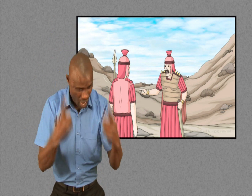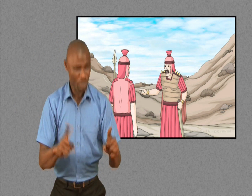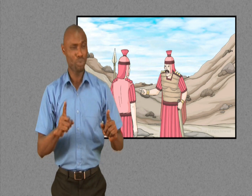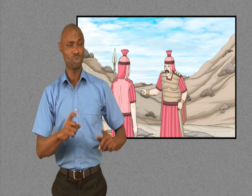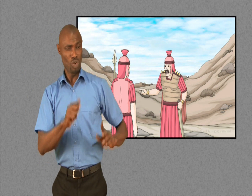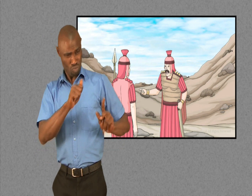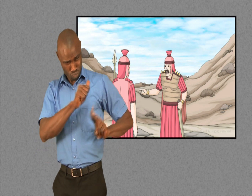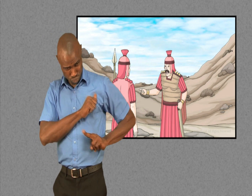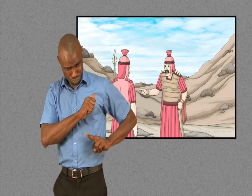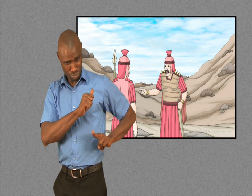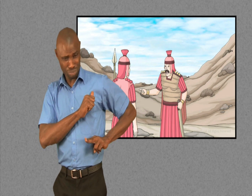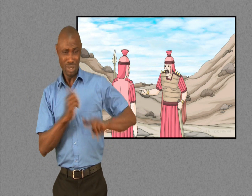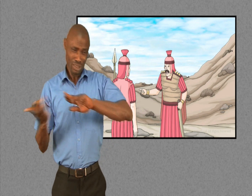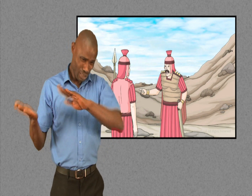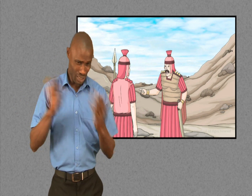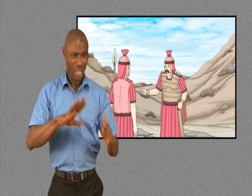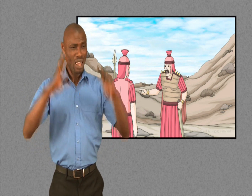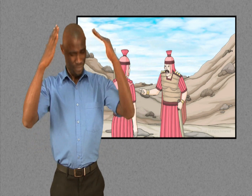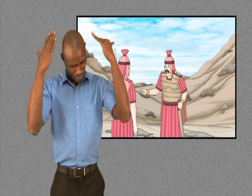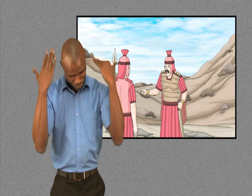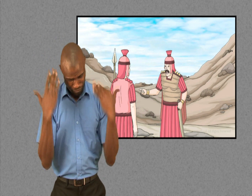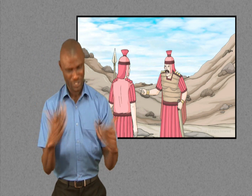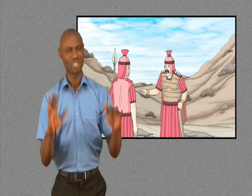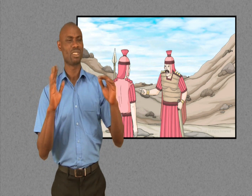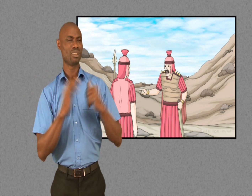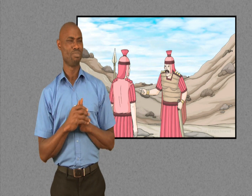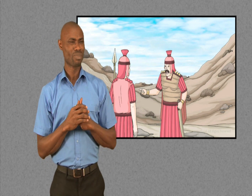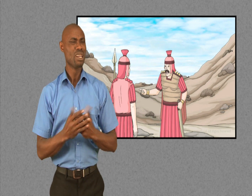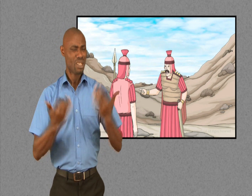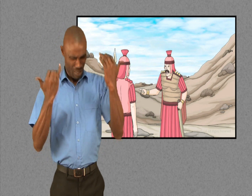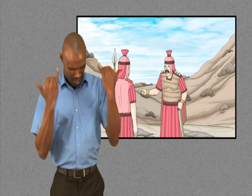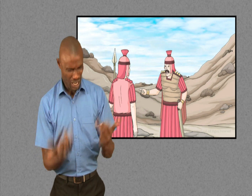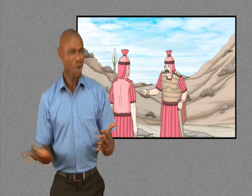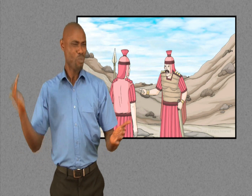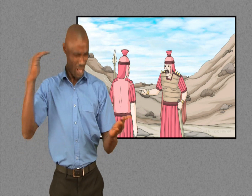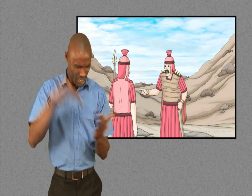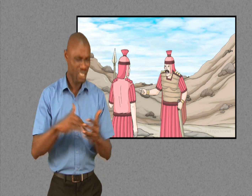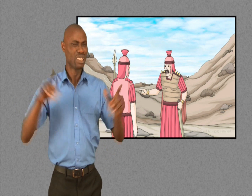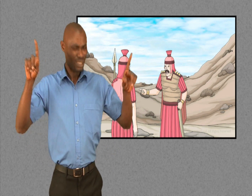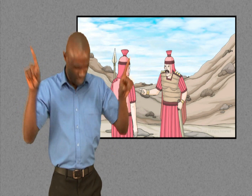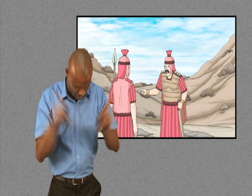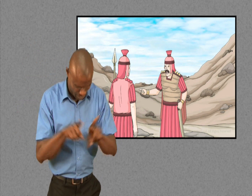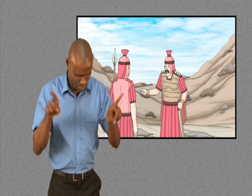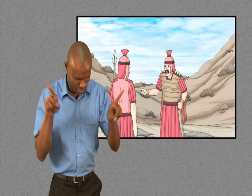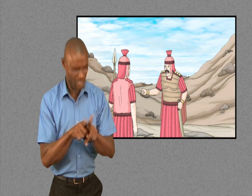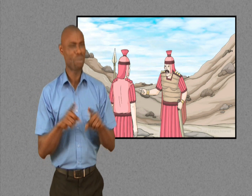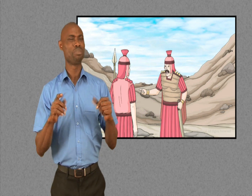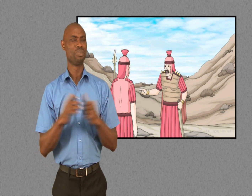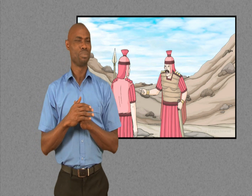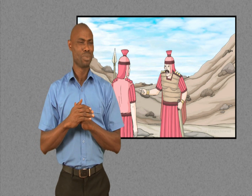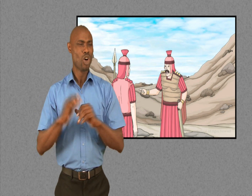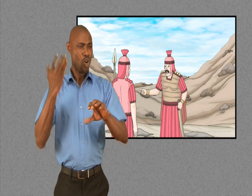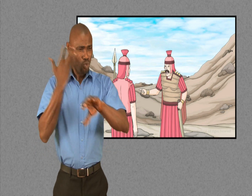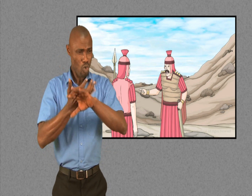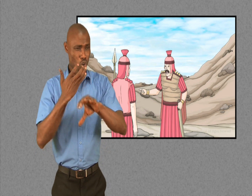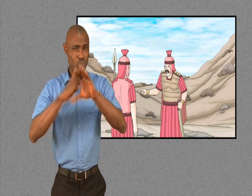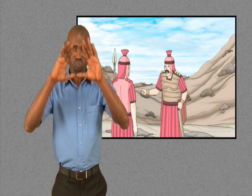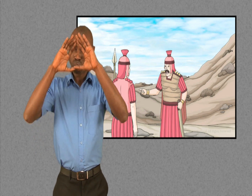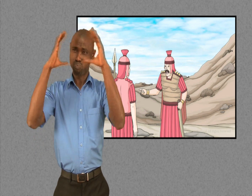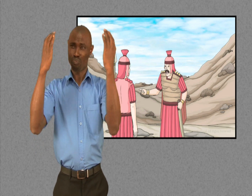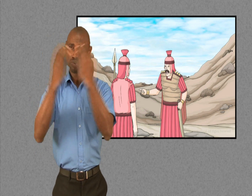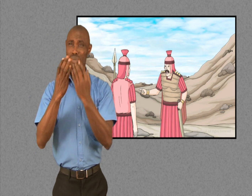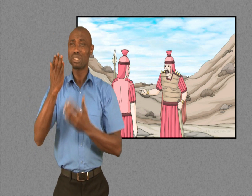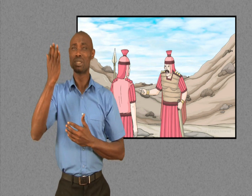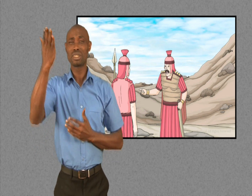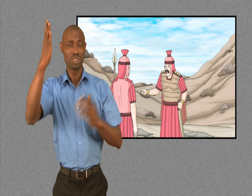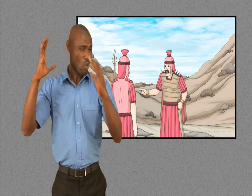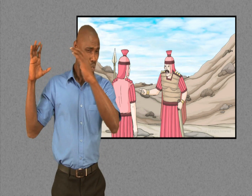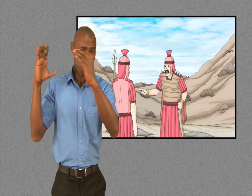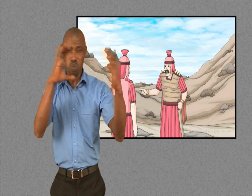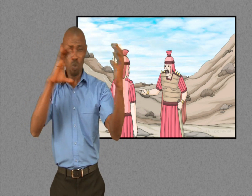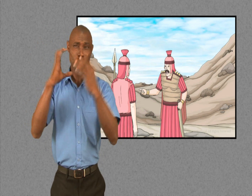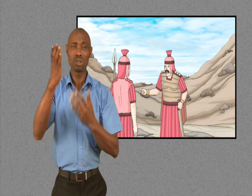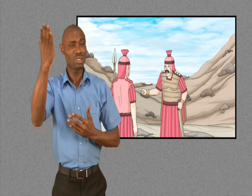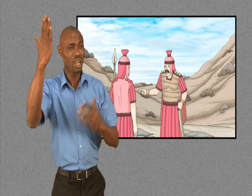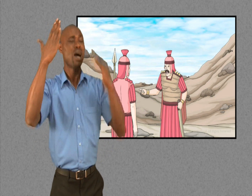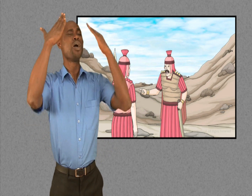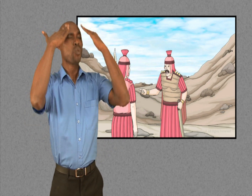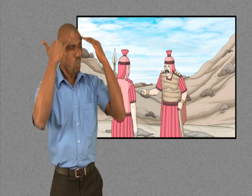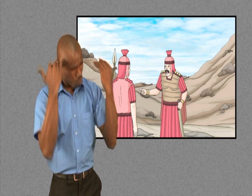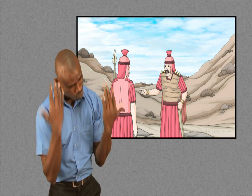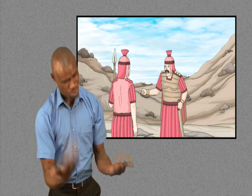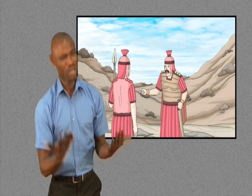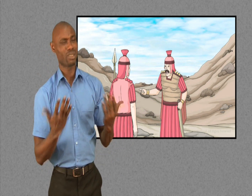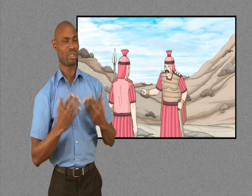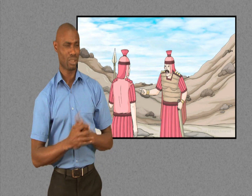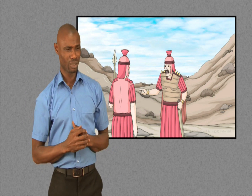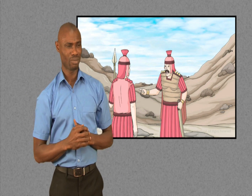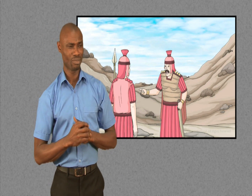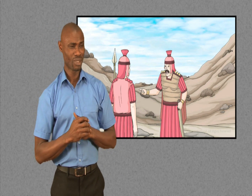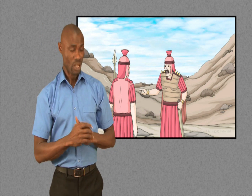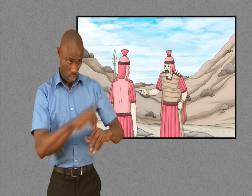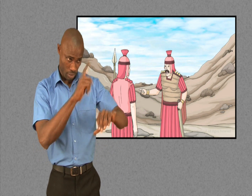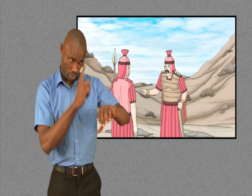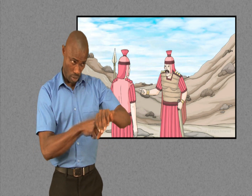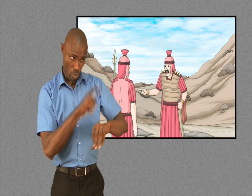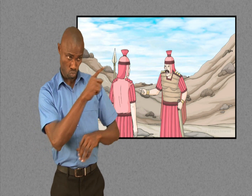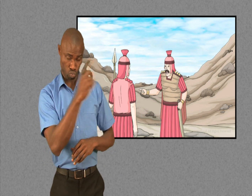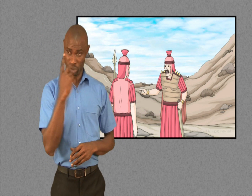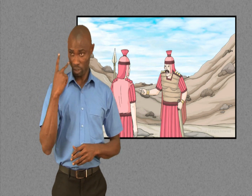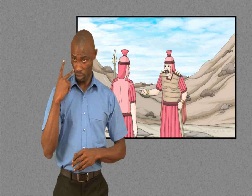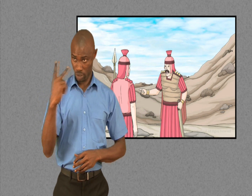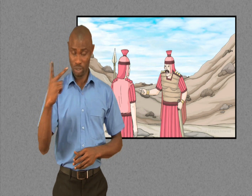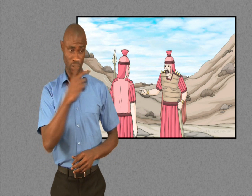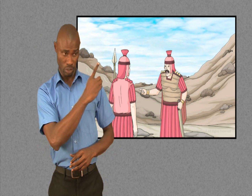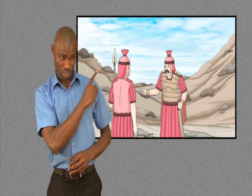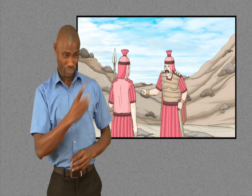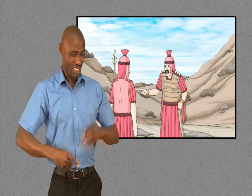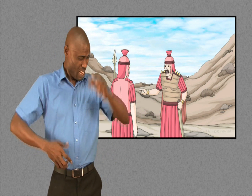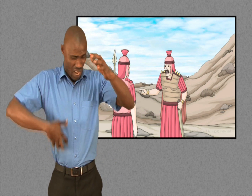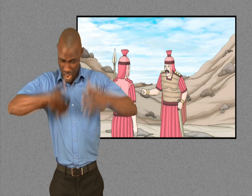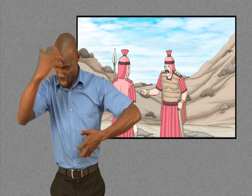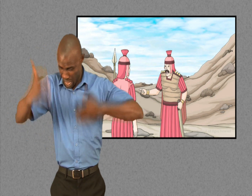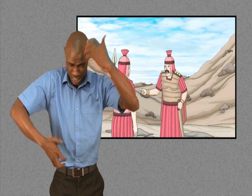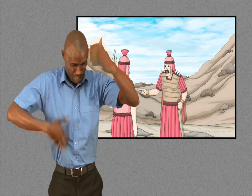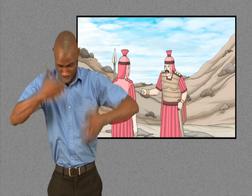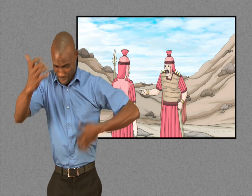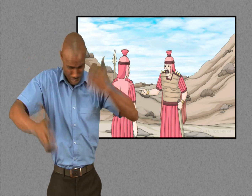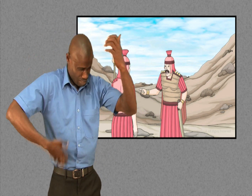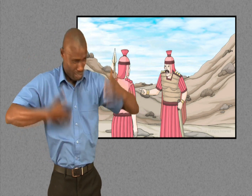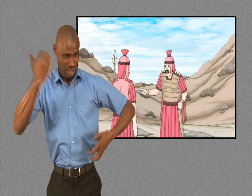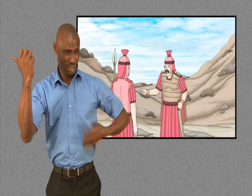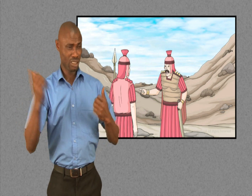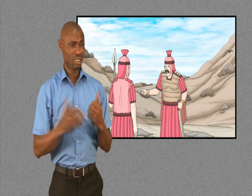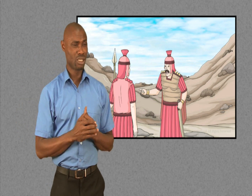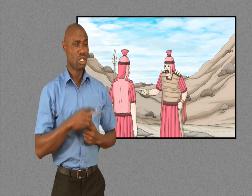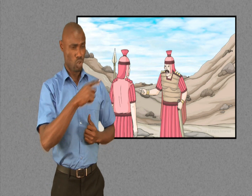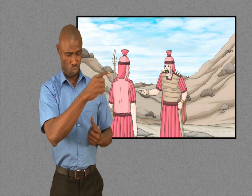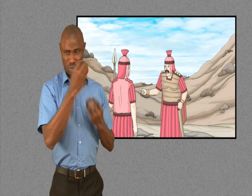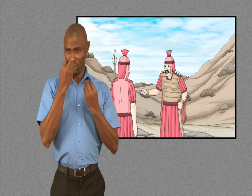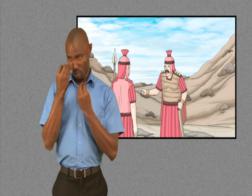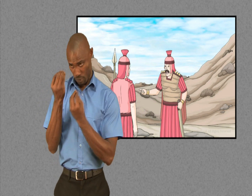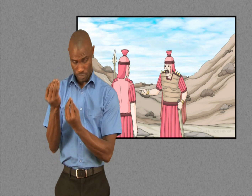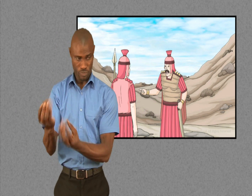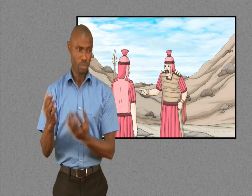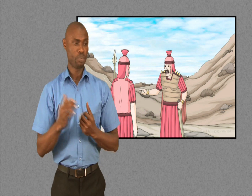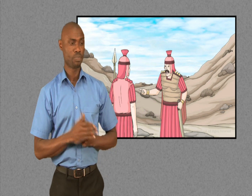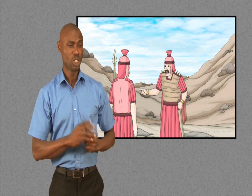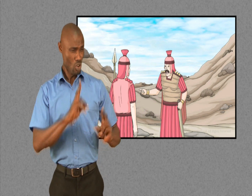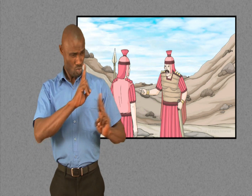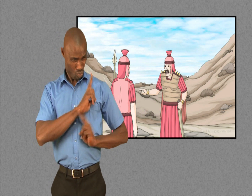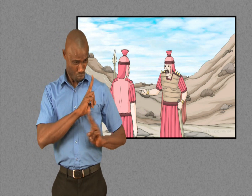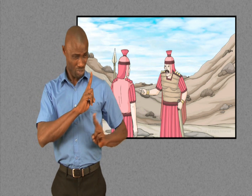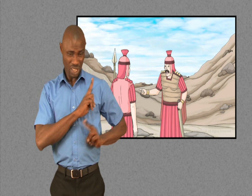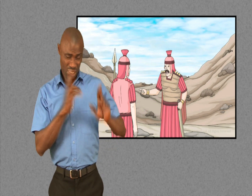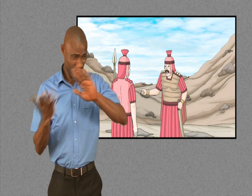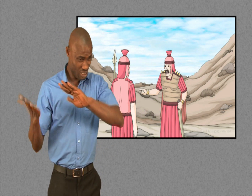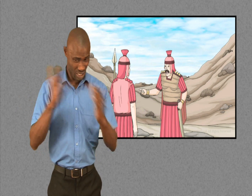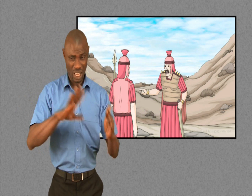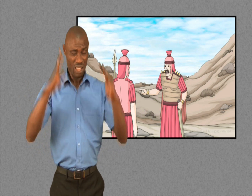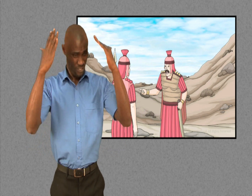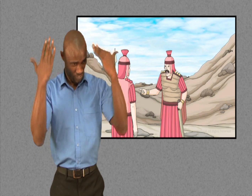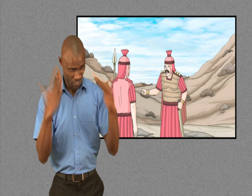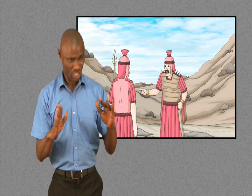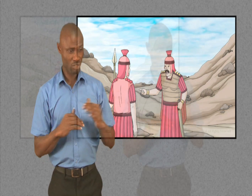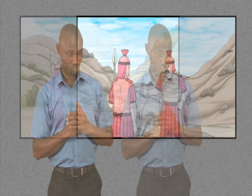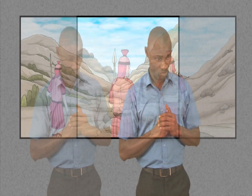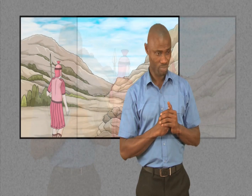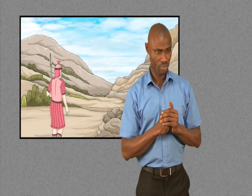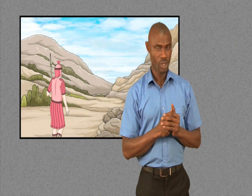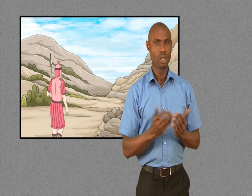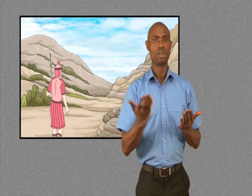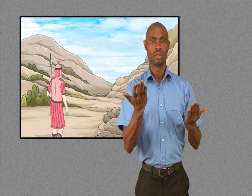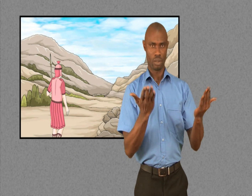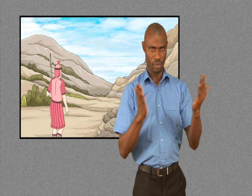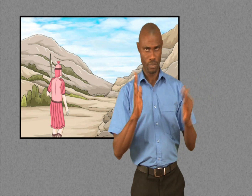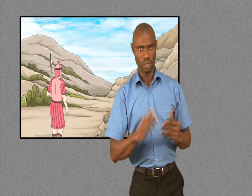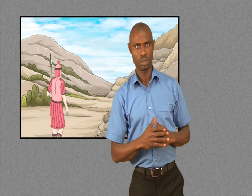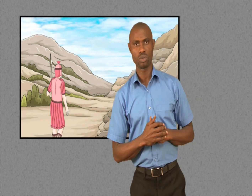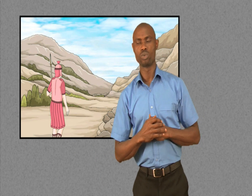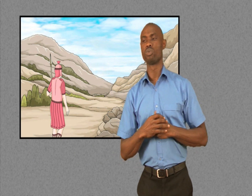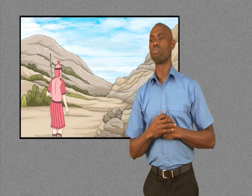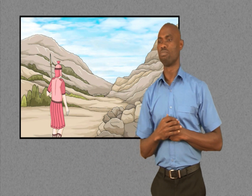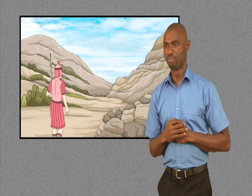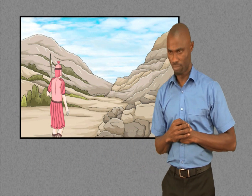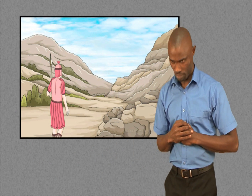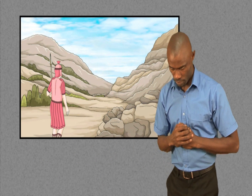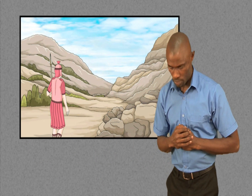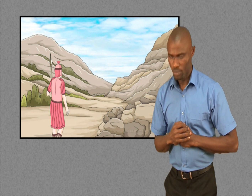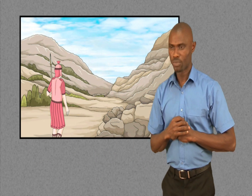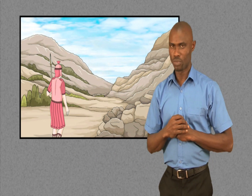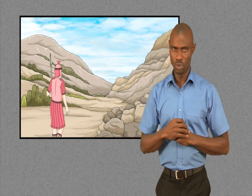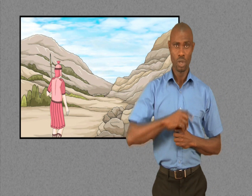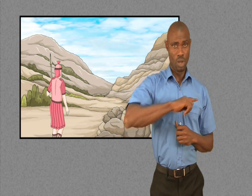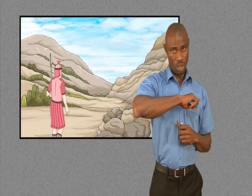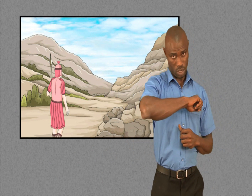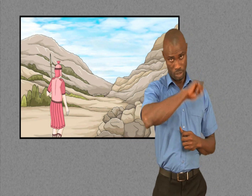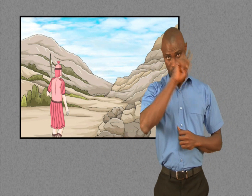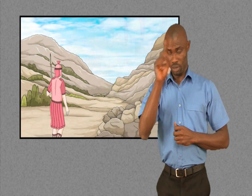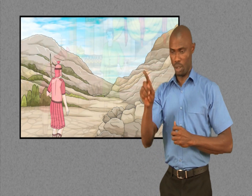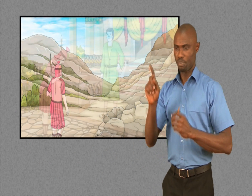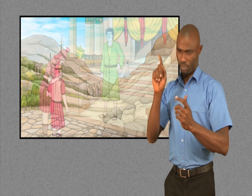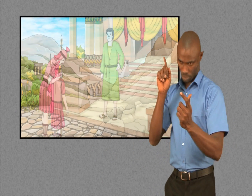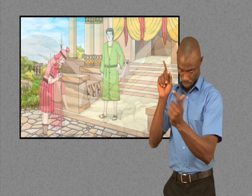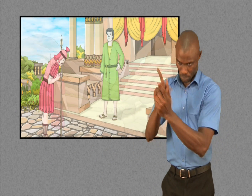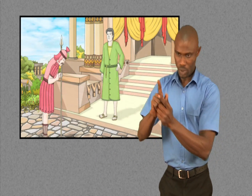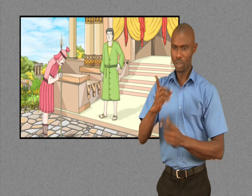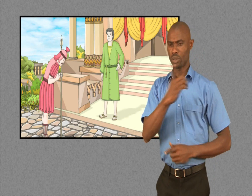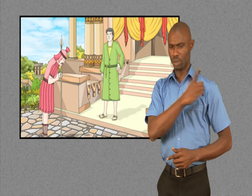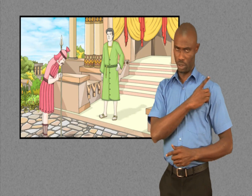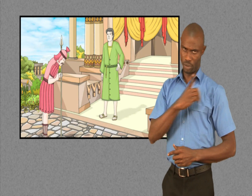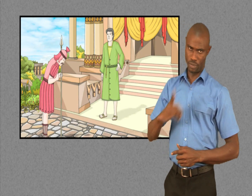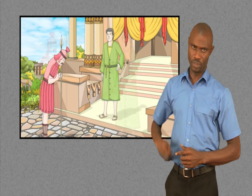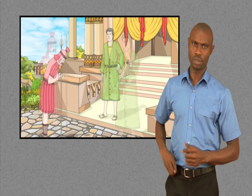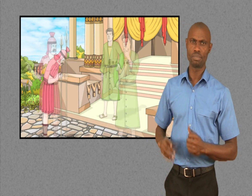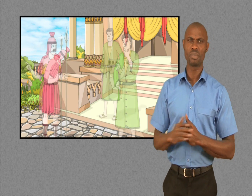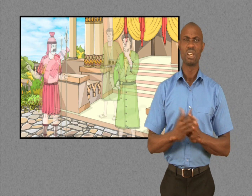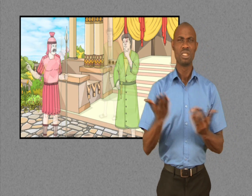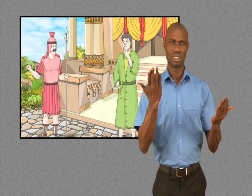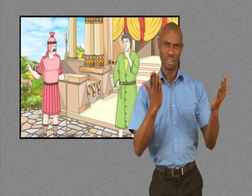If so, then you are to say, ‘Your servant Uriah the Hittite is dead as well.’” So the messenger set out and reported to David all that Joab had sent him to say.